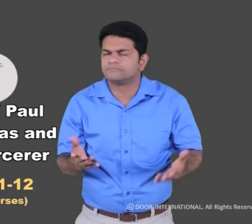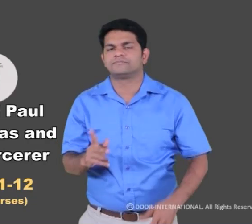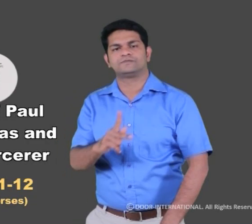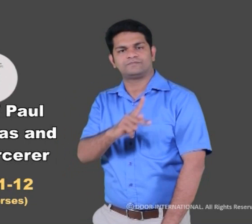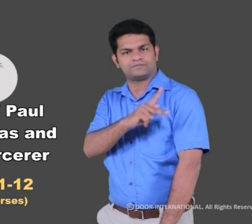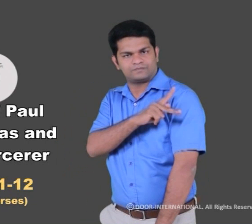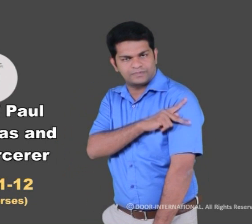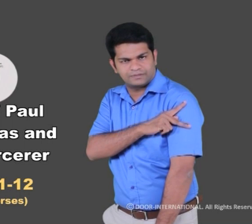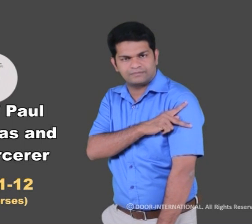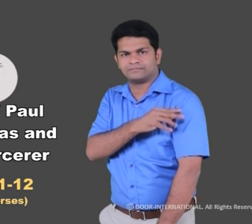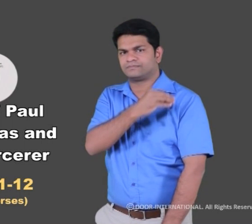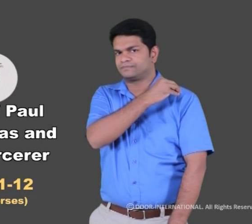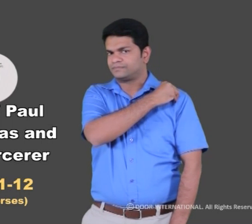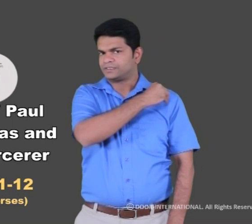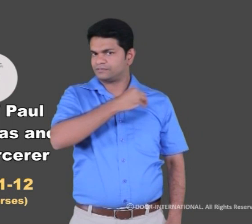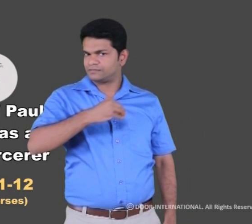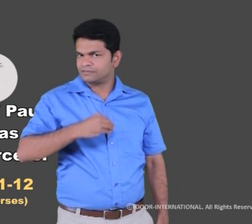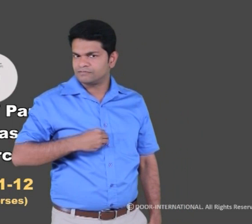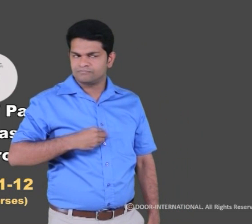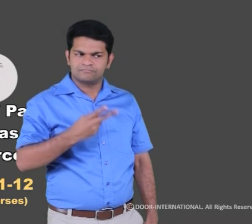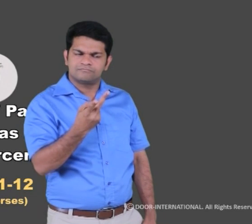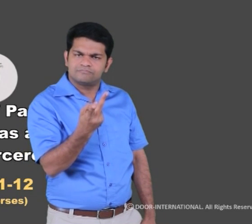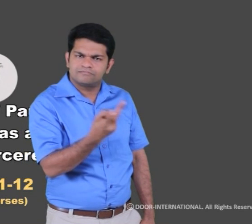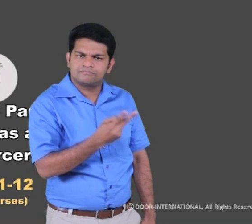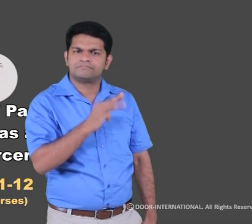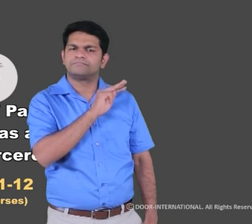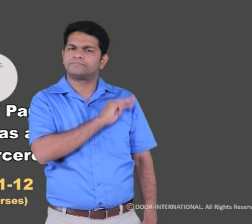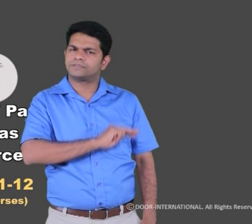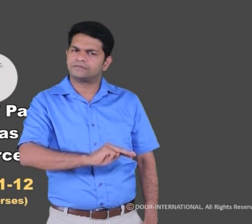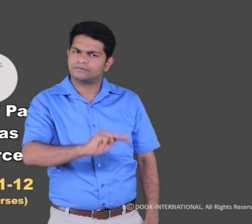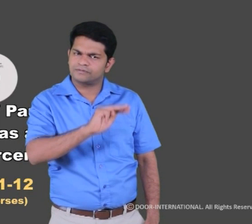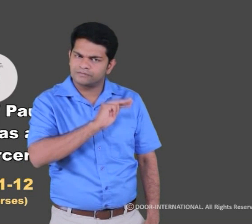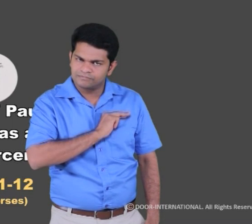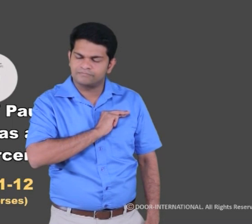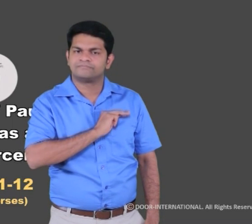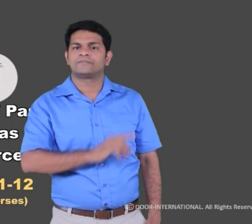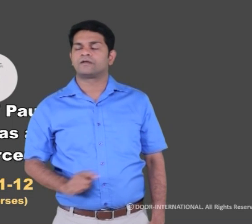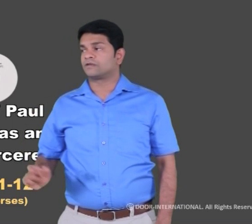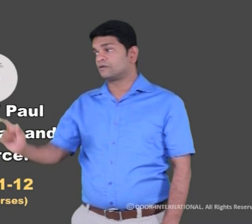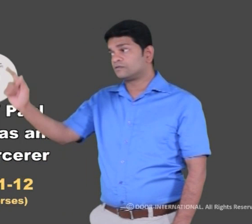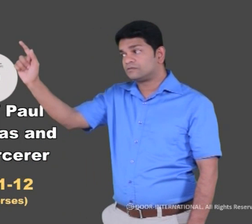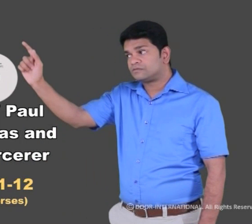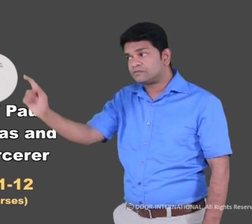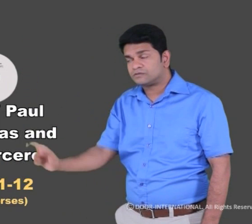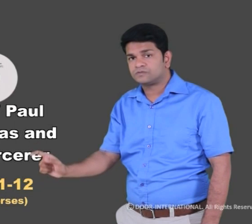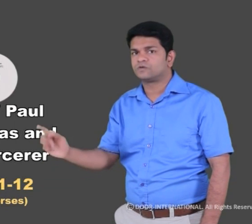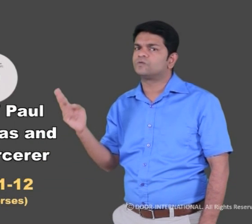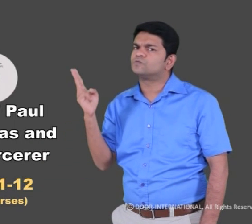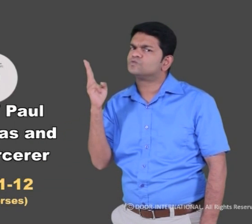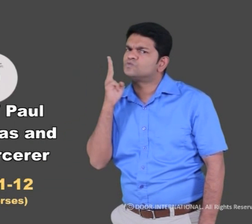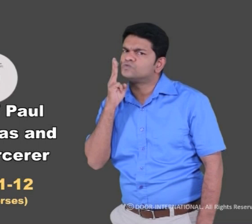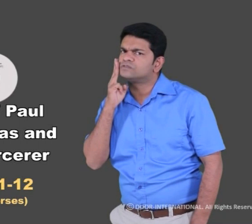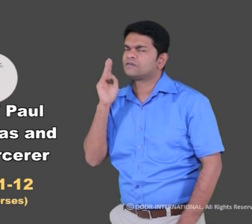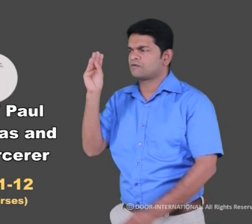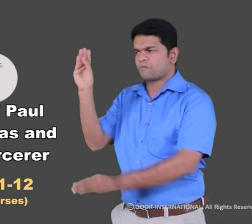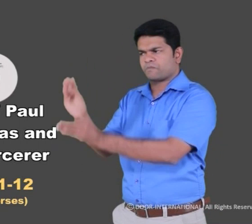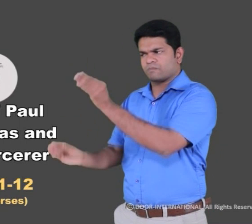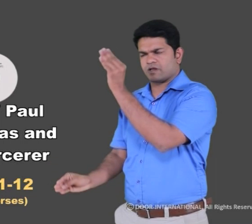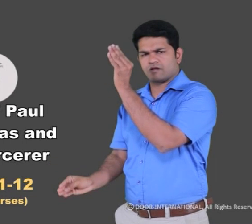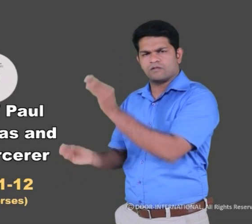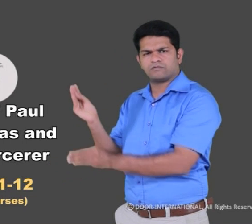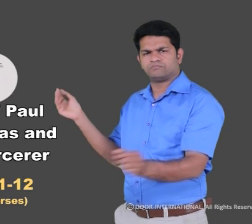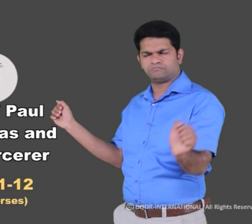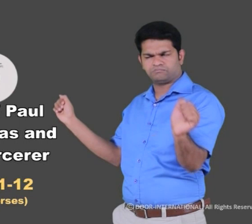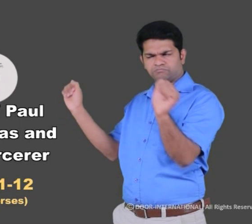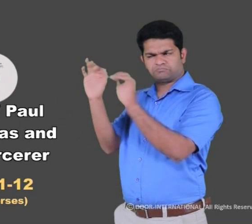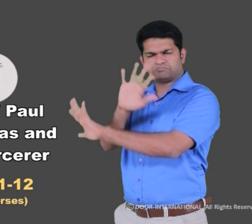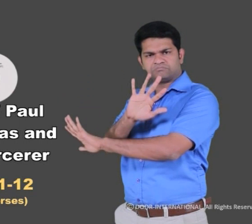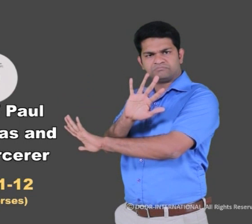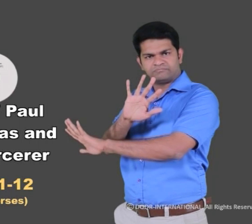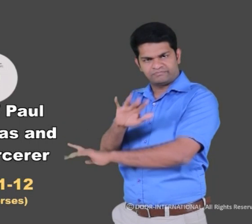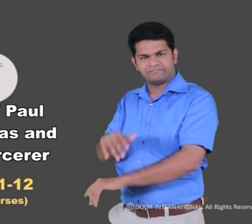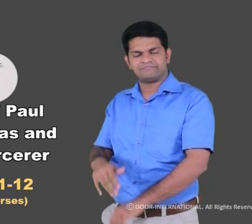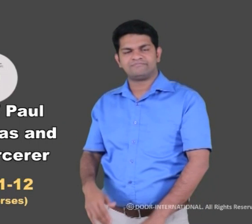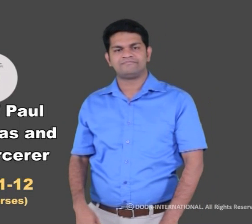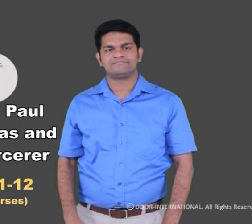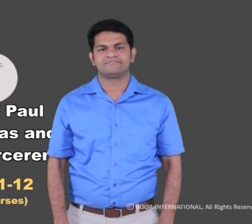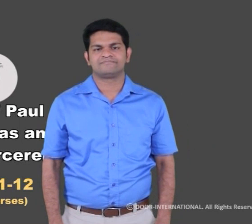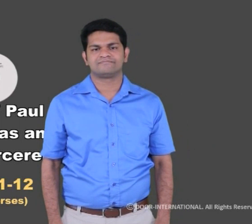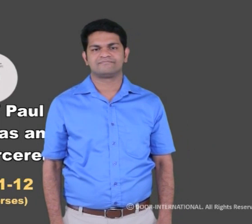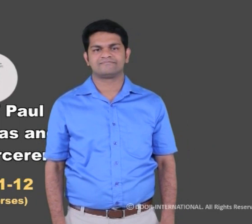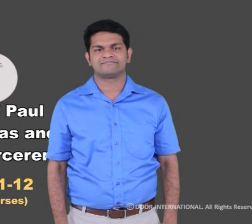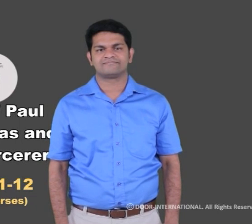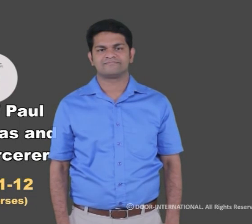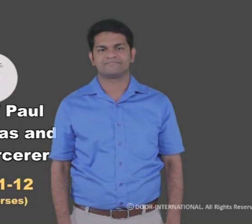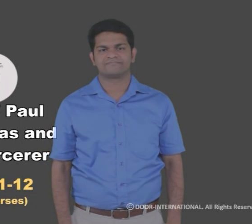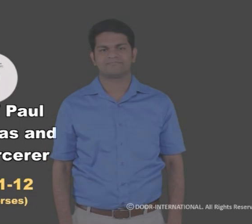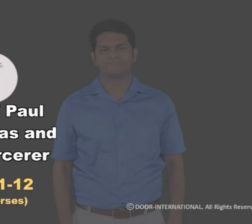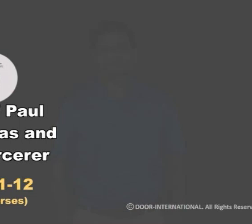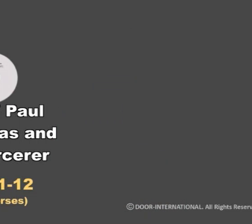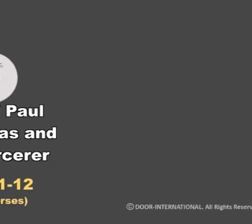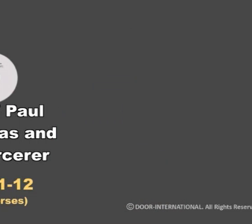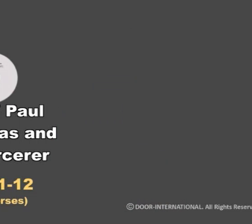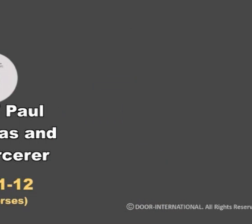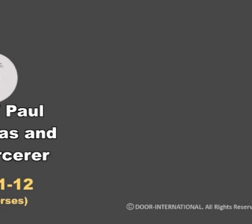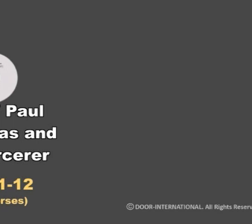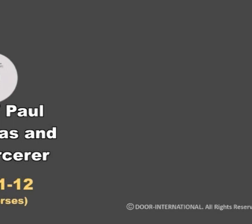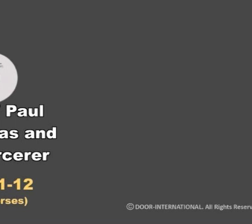Paul and Barnabas' mission and a Jewish sorcerer